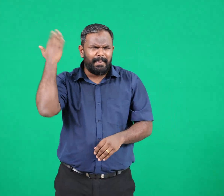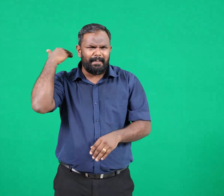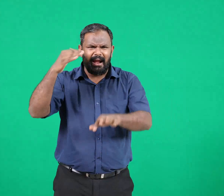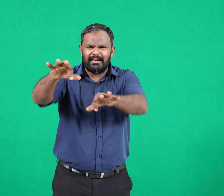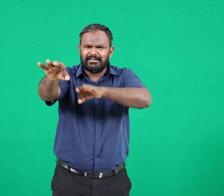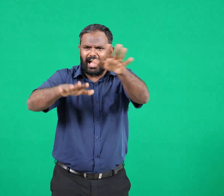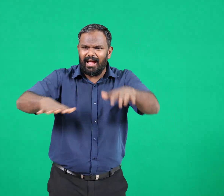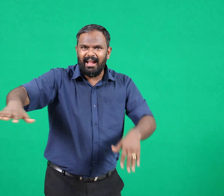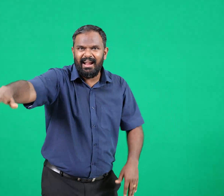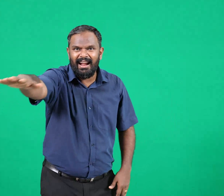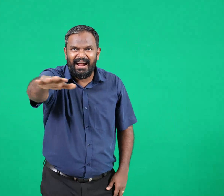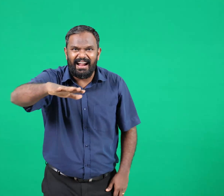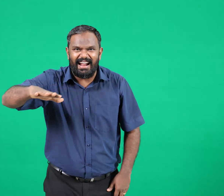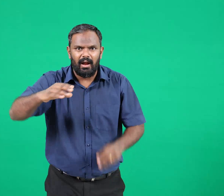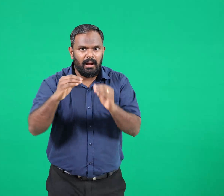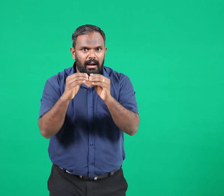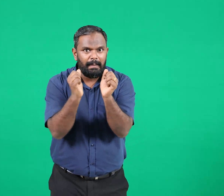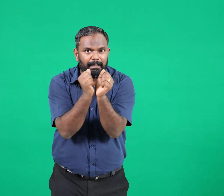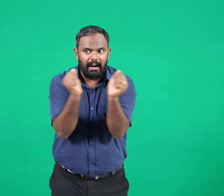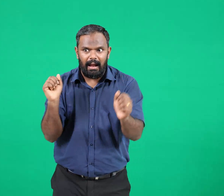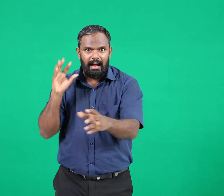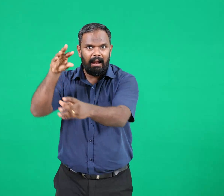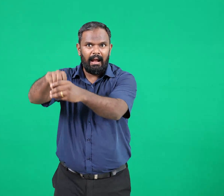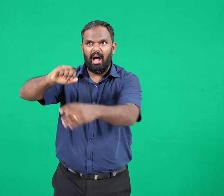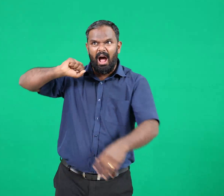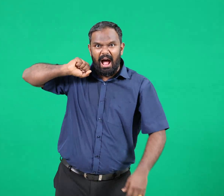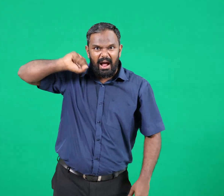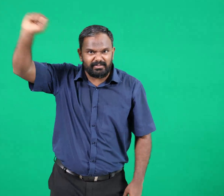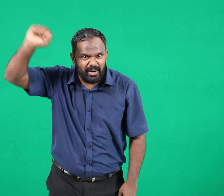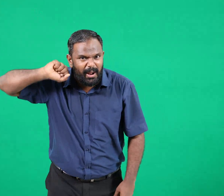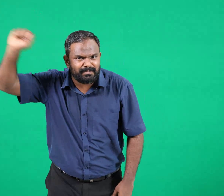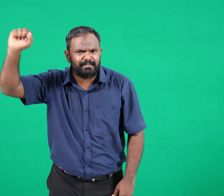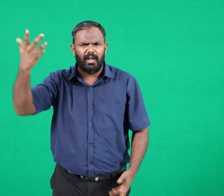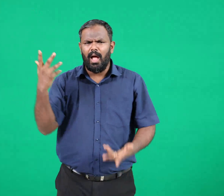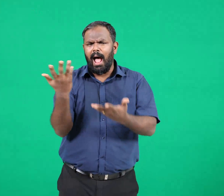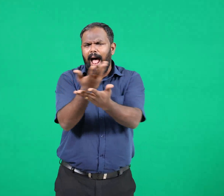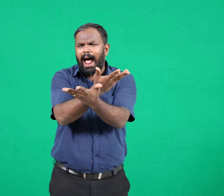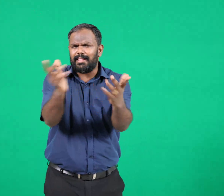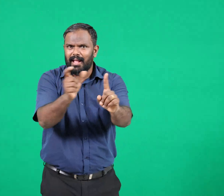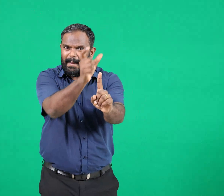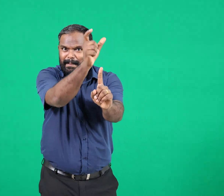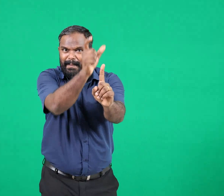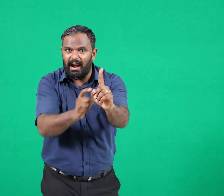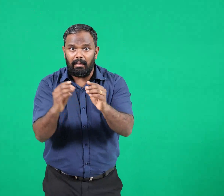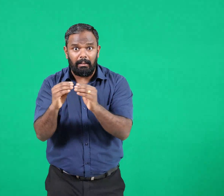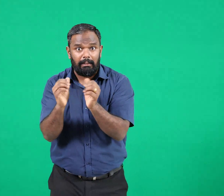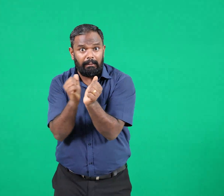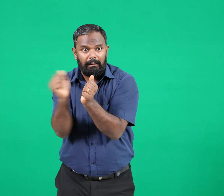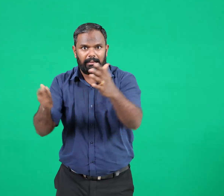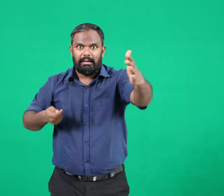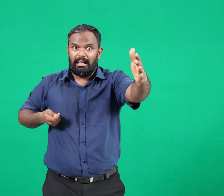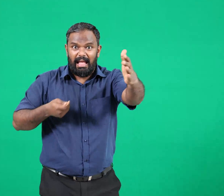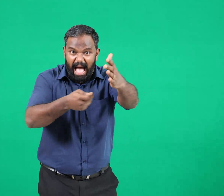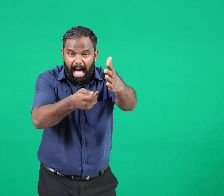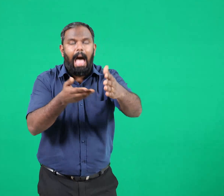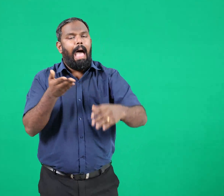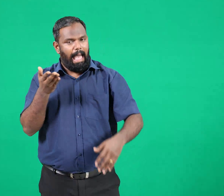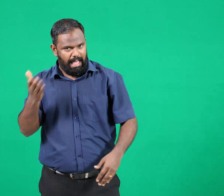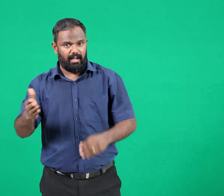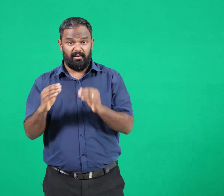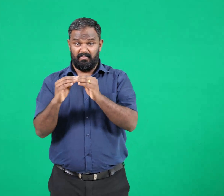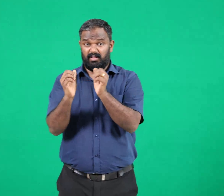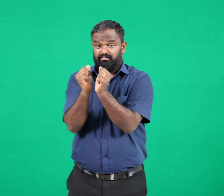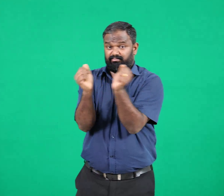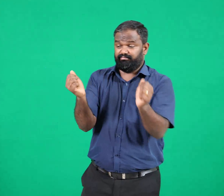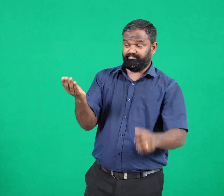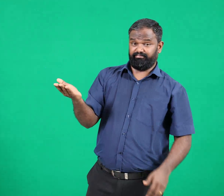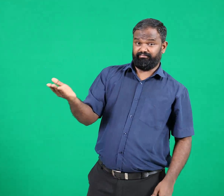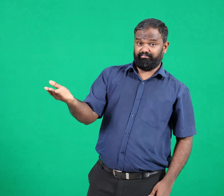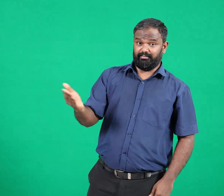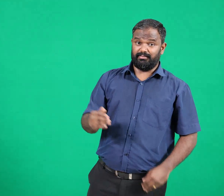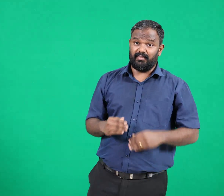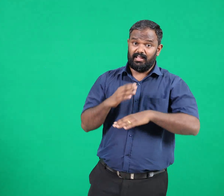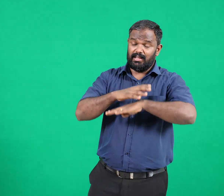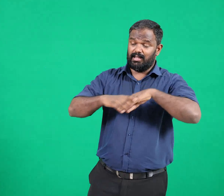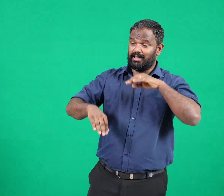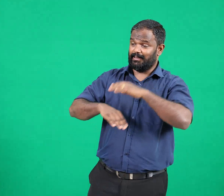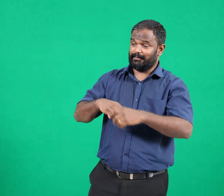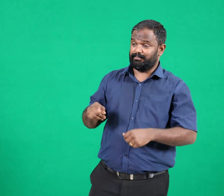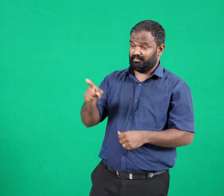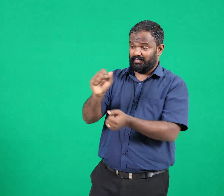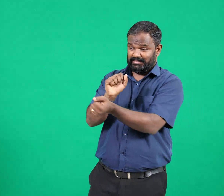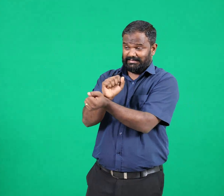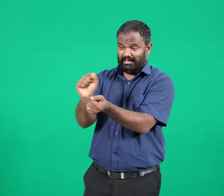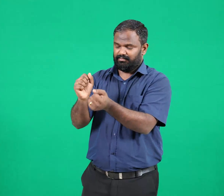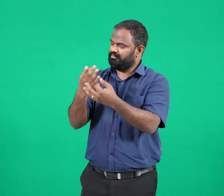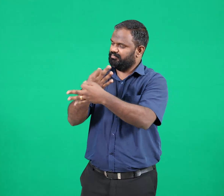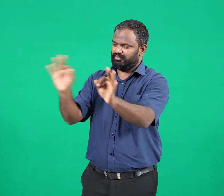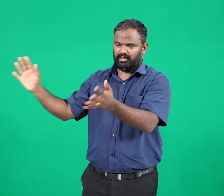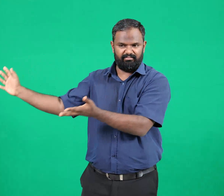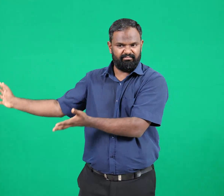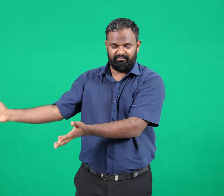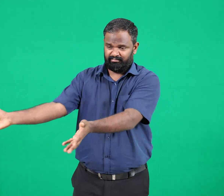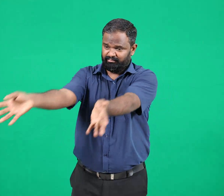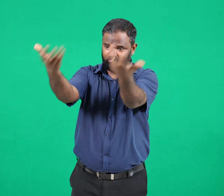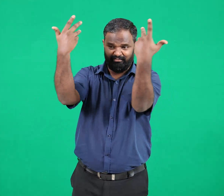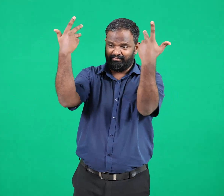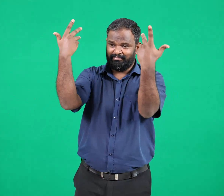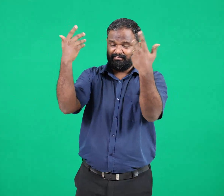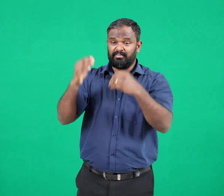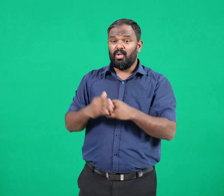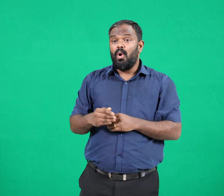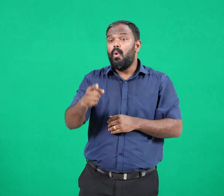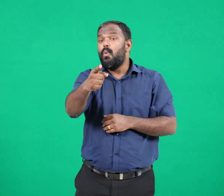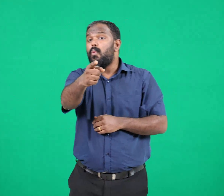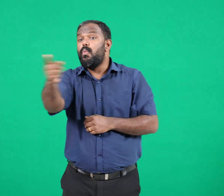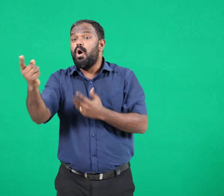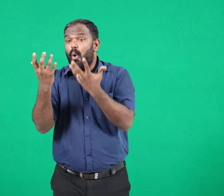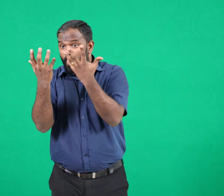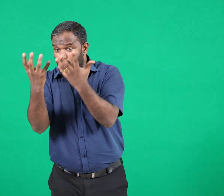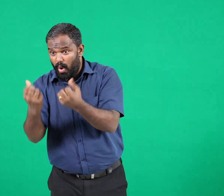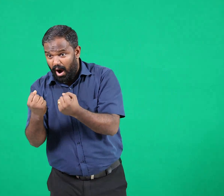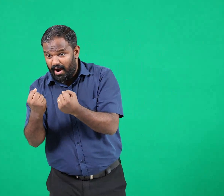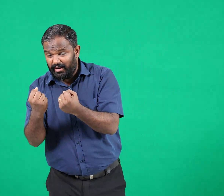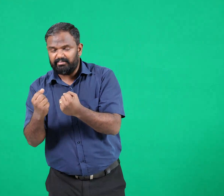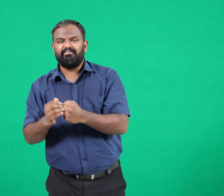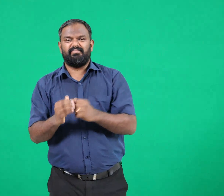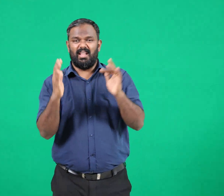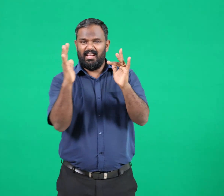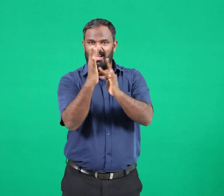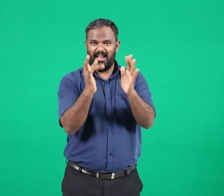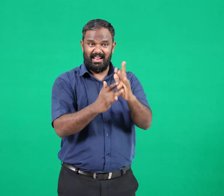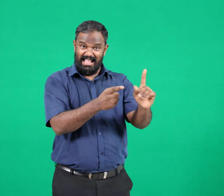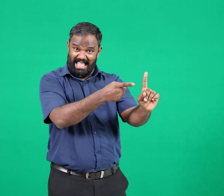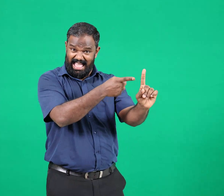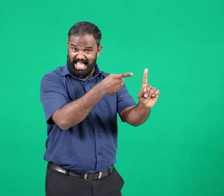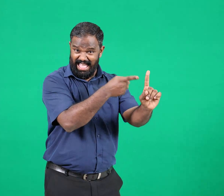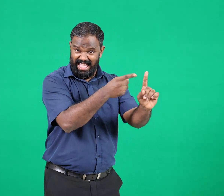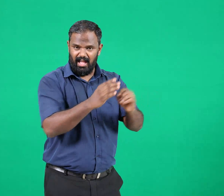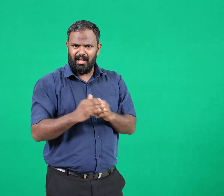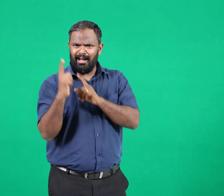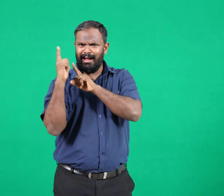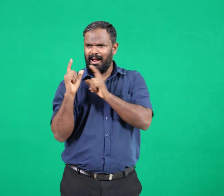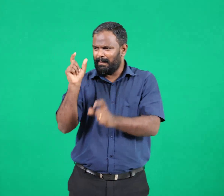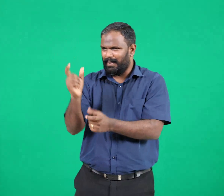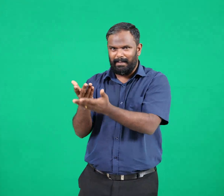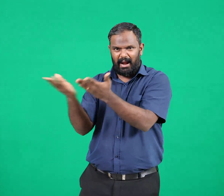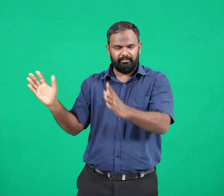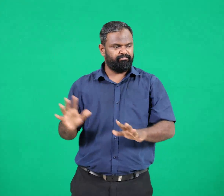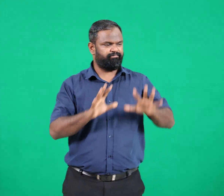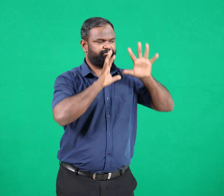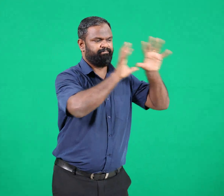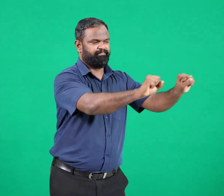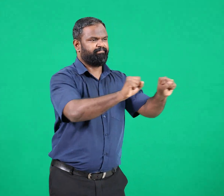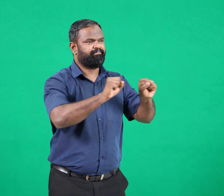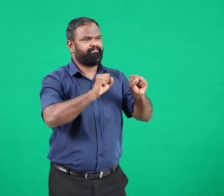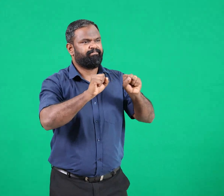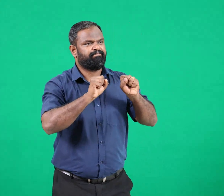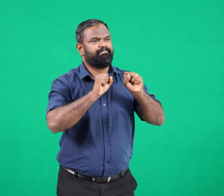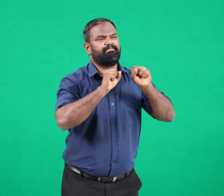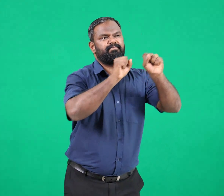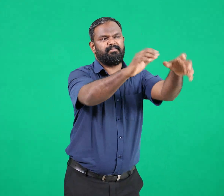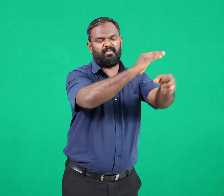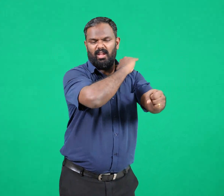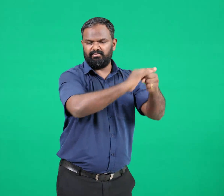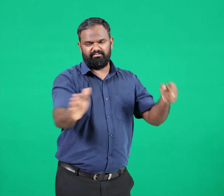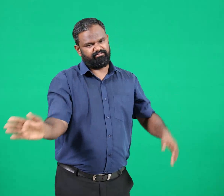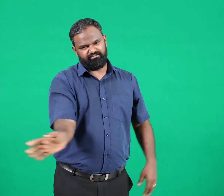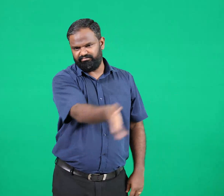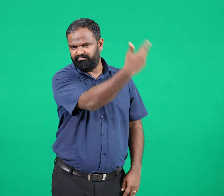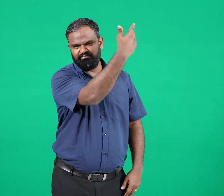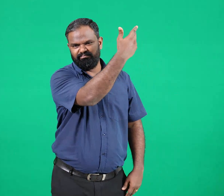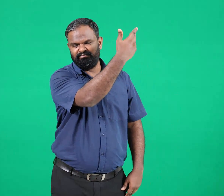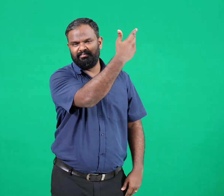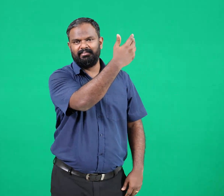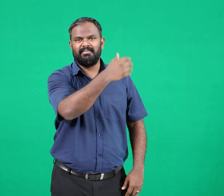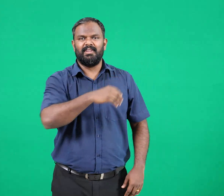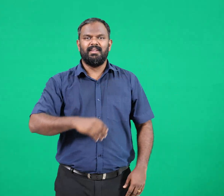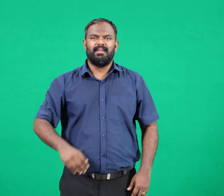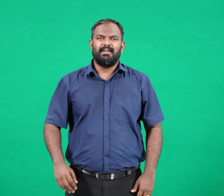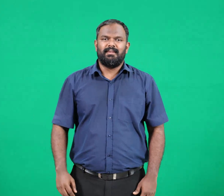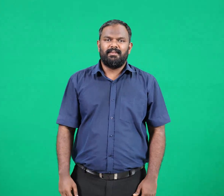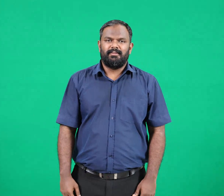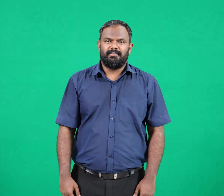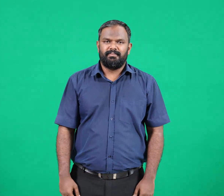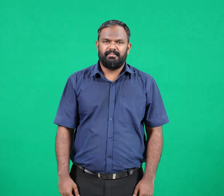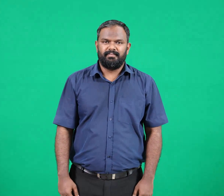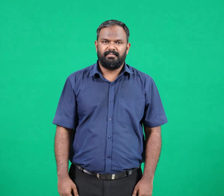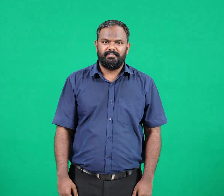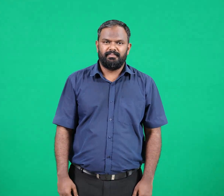As they had requested, he released the one imprisoned for insurrection and murder, and handed Jesus over to their will.